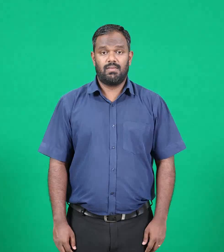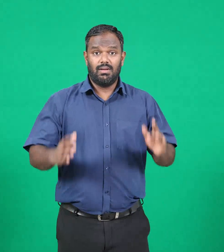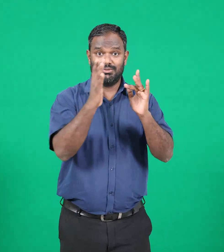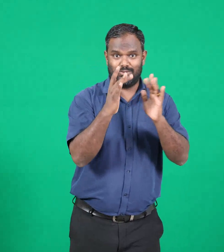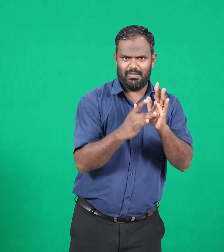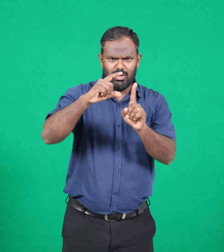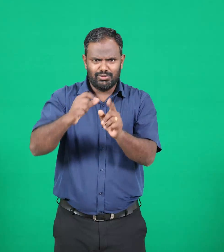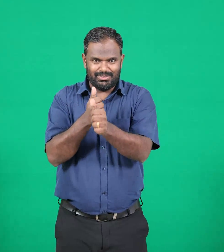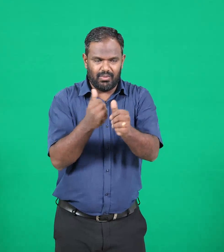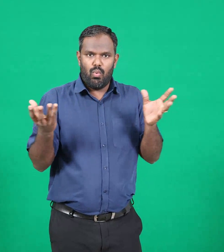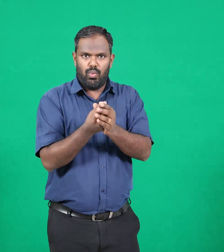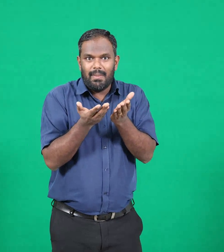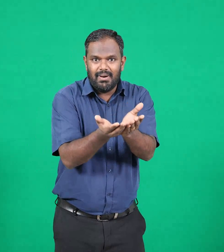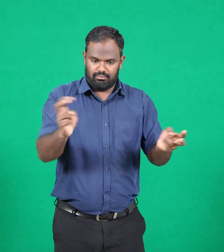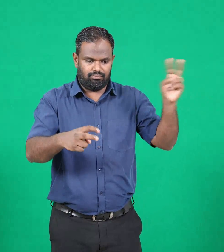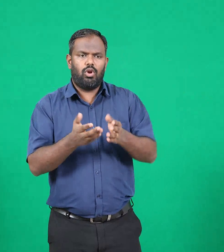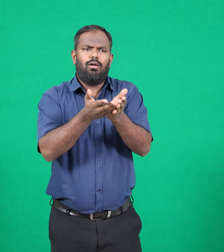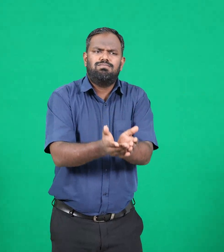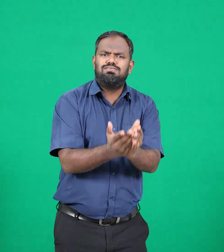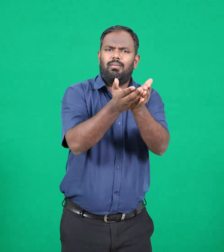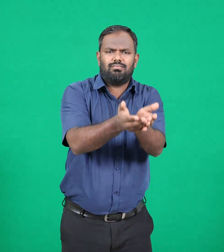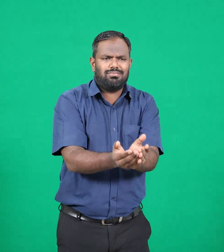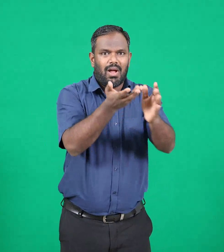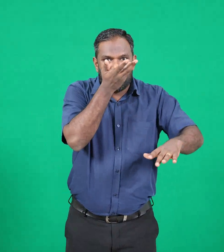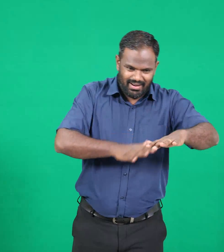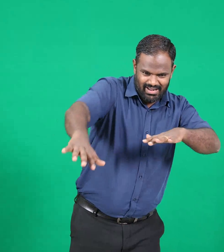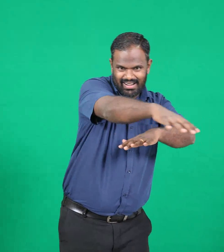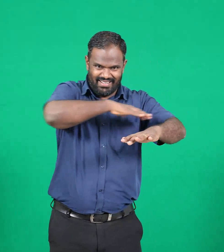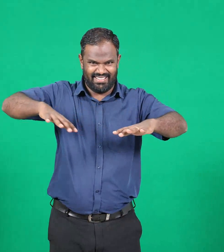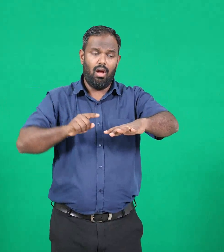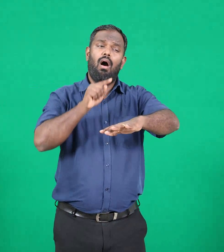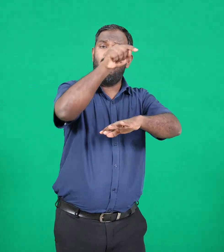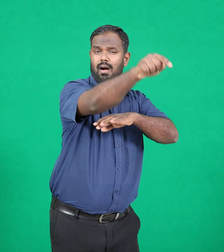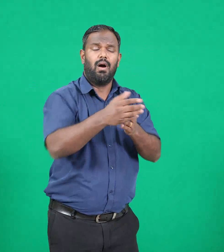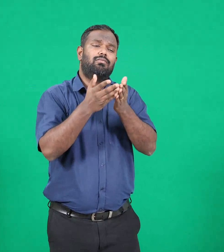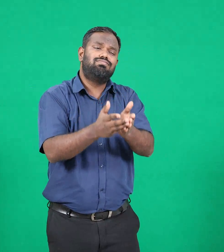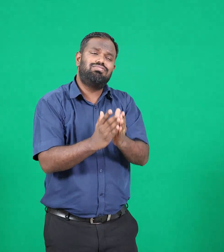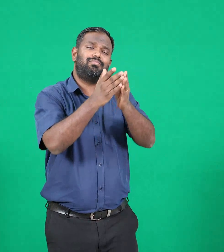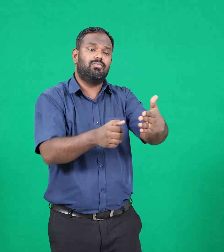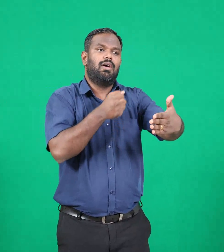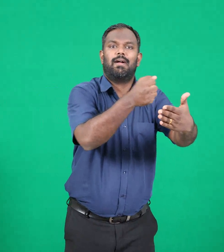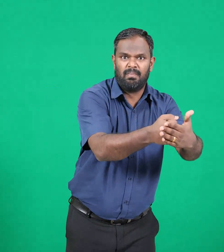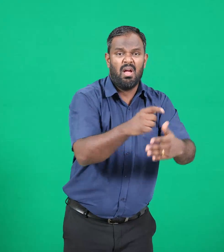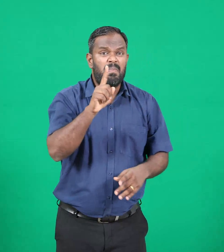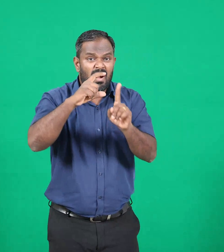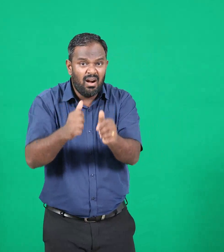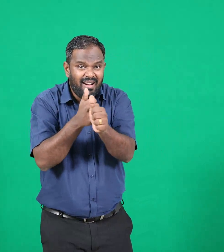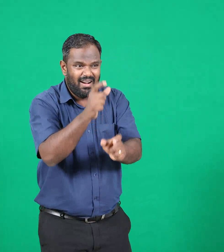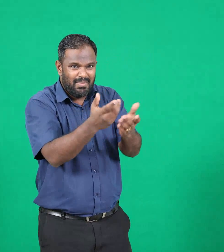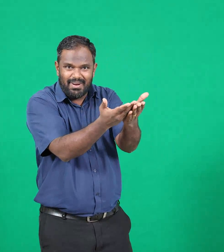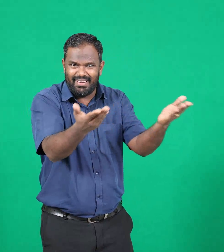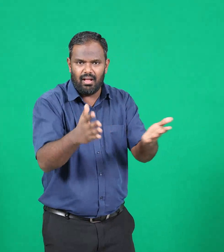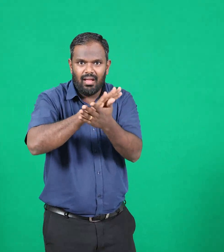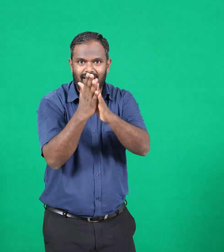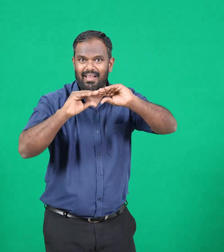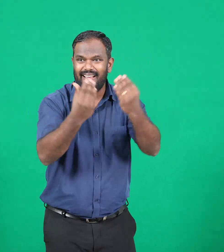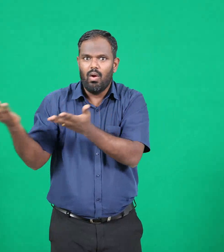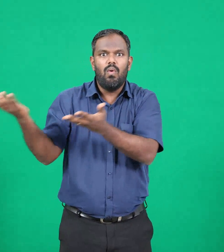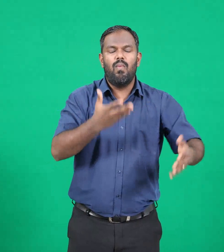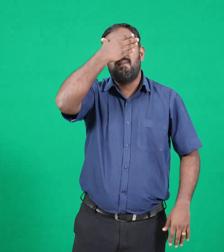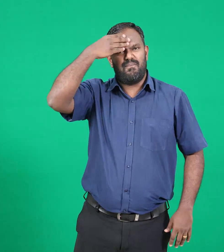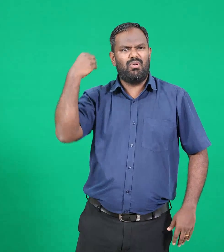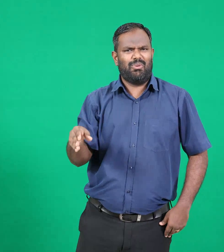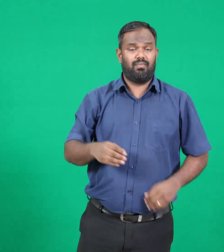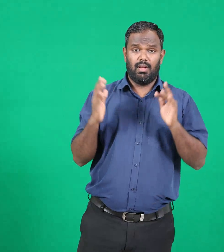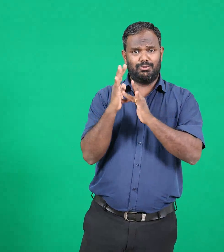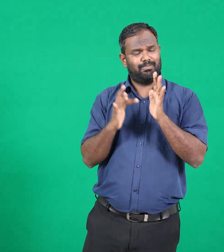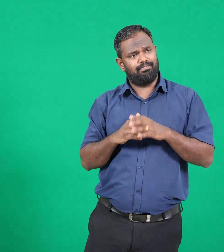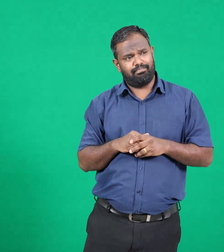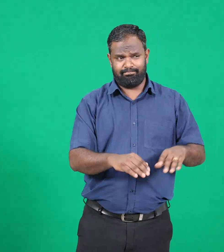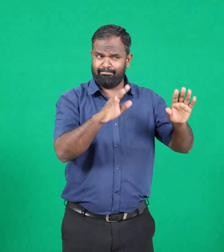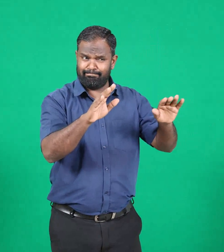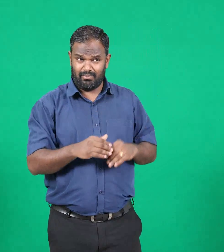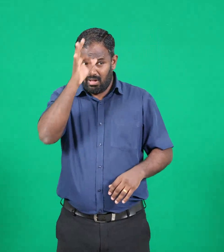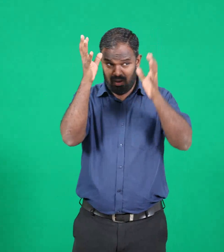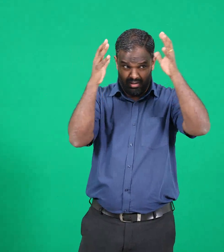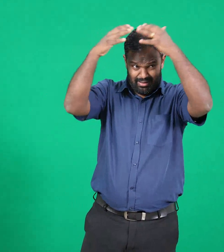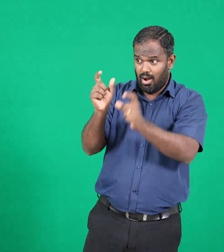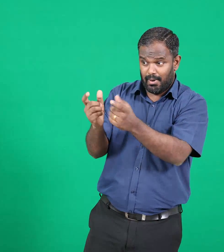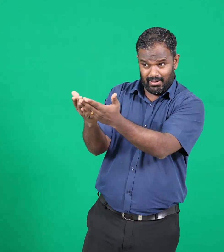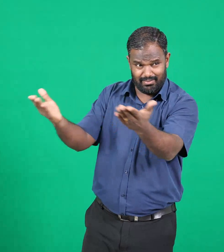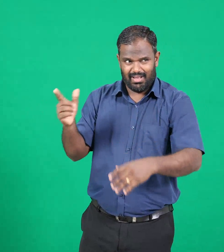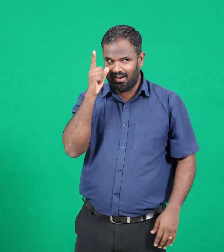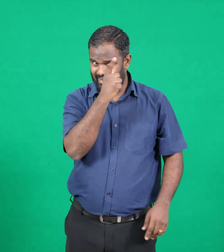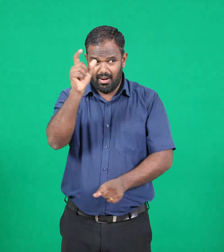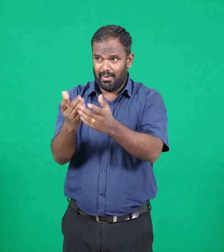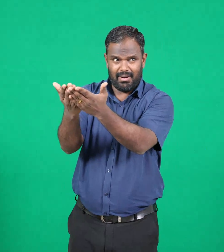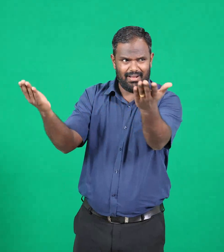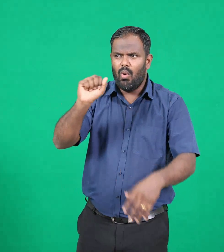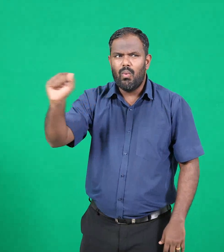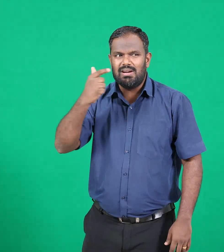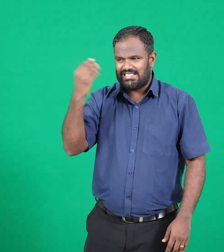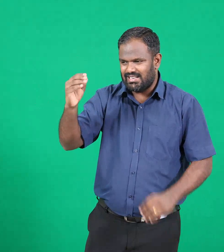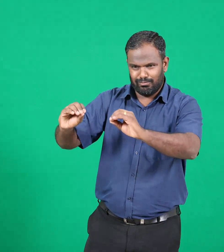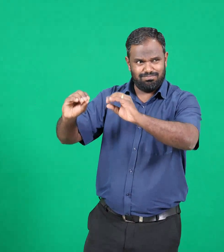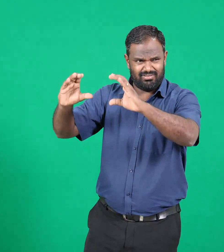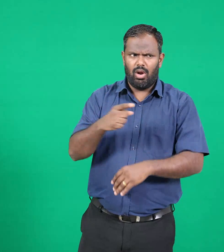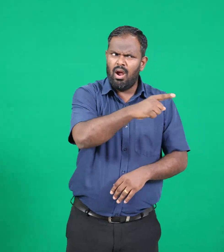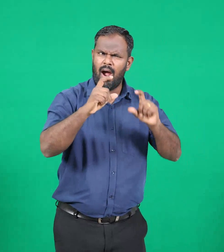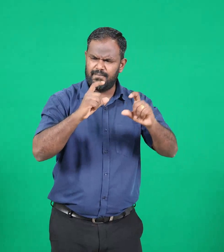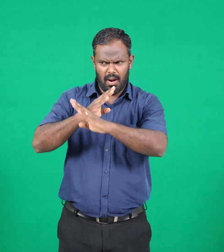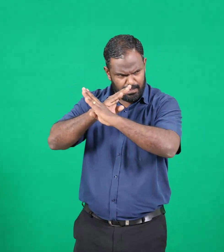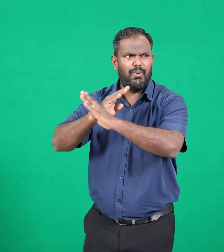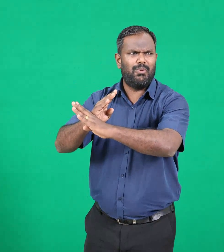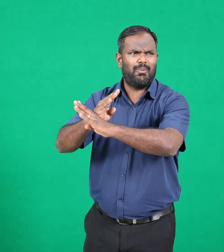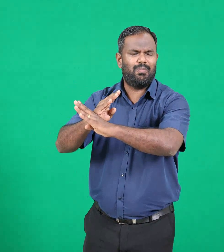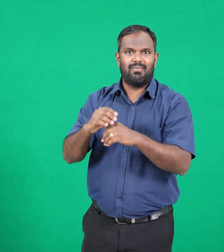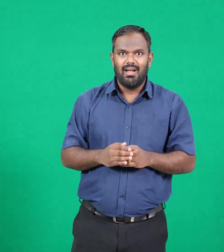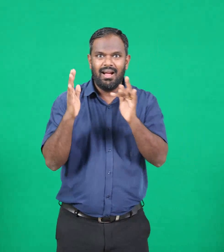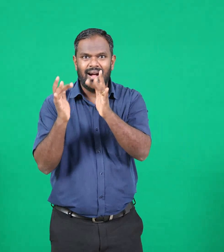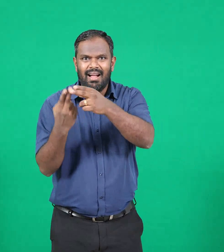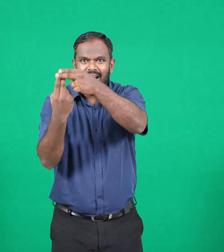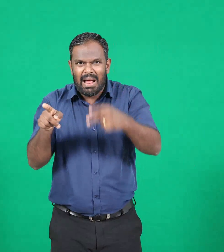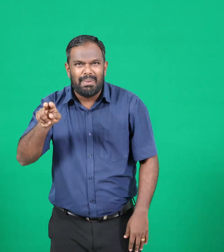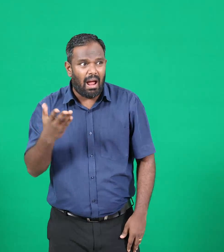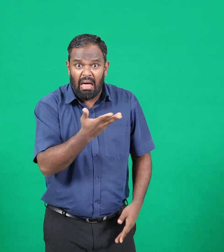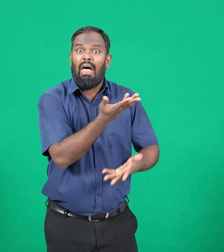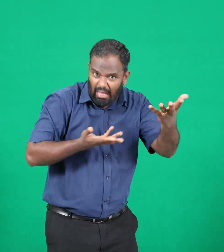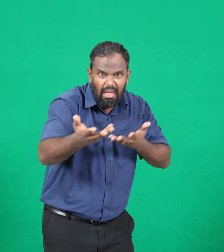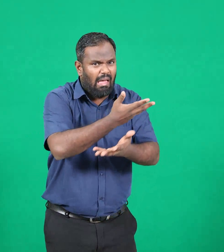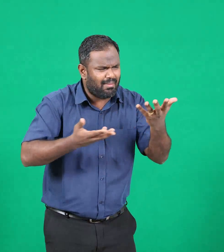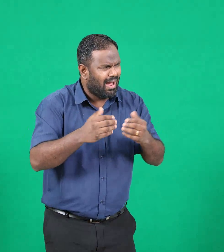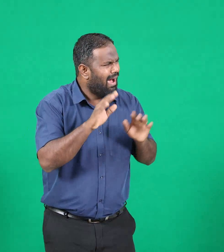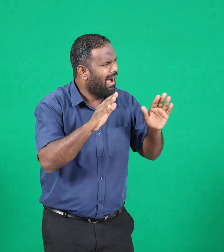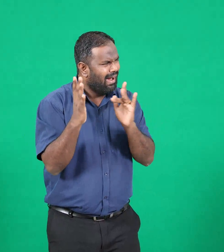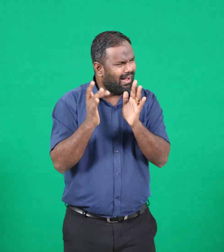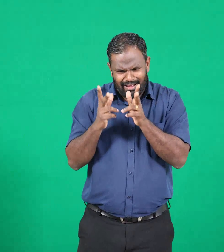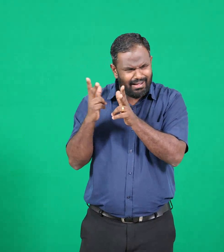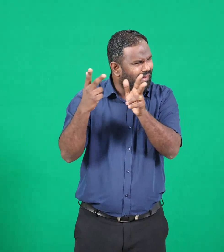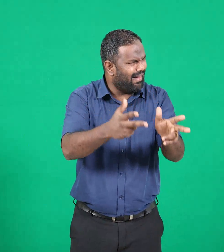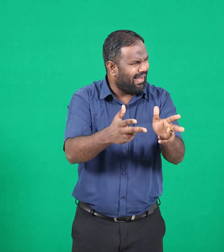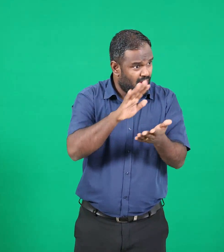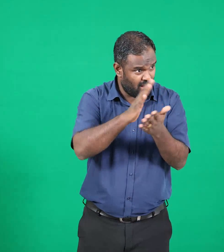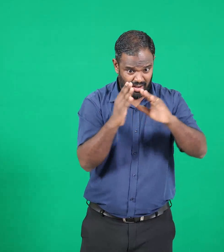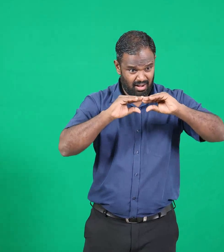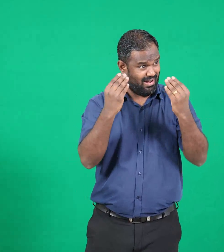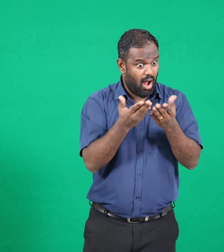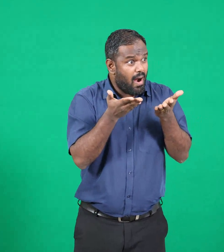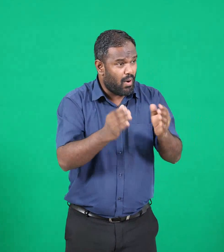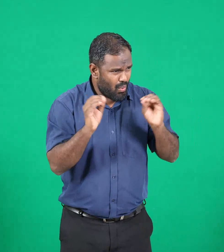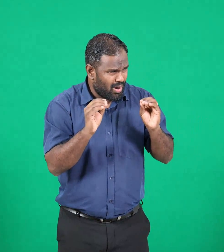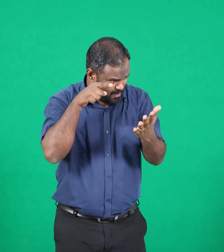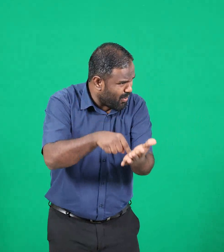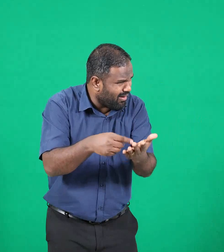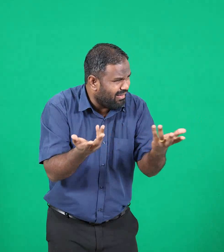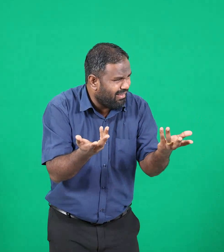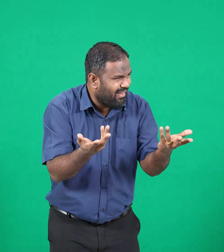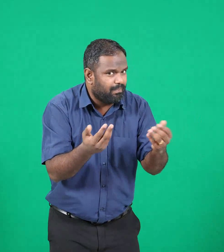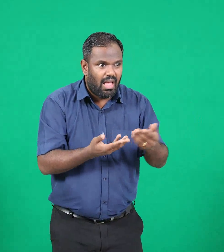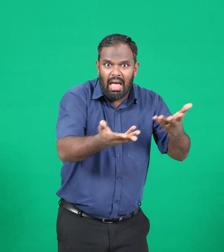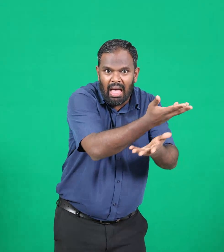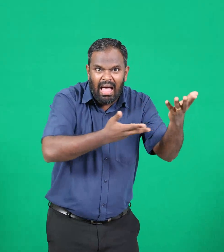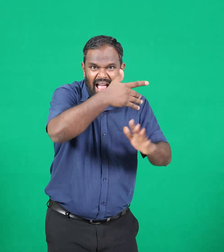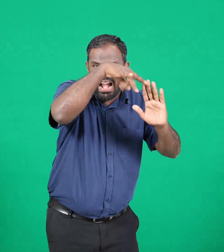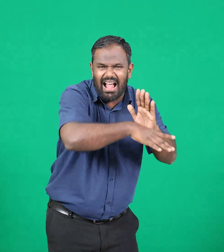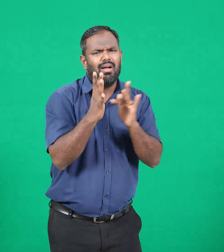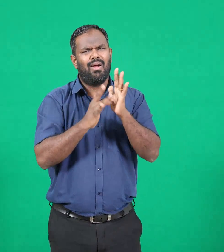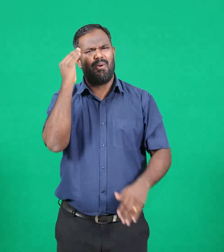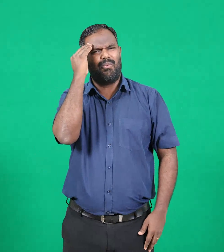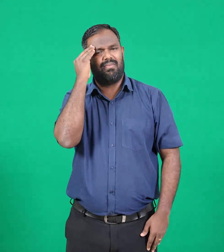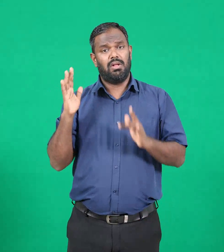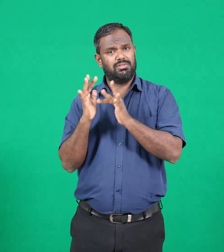When they crossed to the other side, the disciples forgot to take bread. "Watch out!" Jesus told them. " Beware of the leaven of the Pharisees and Sadducees." They discussed this among themselves and concluded, "It is because we did not bring any bread."